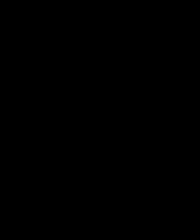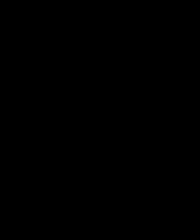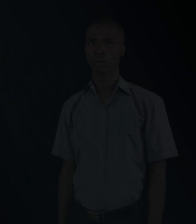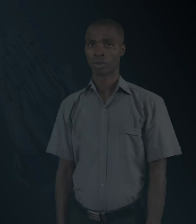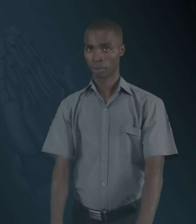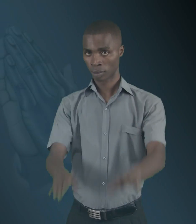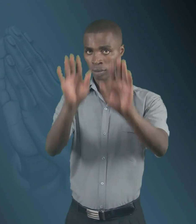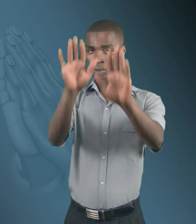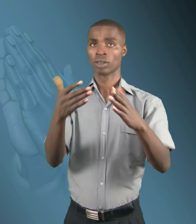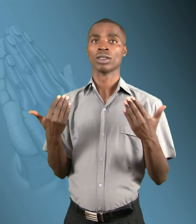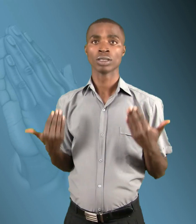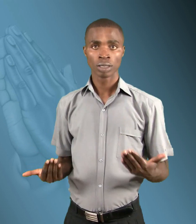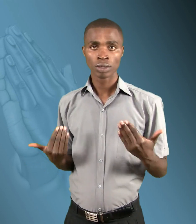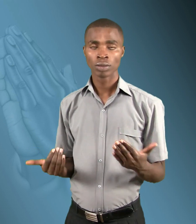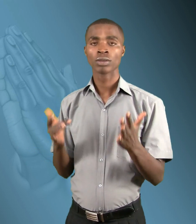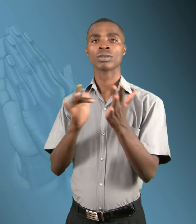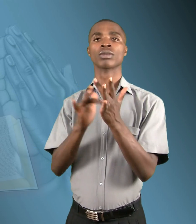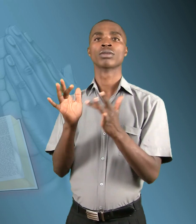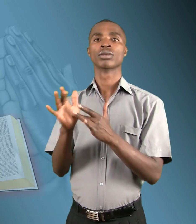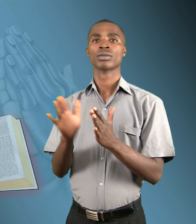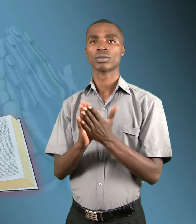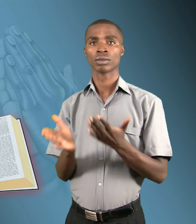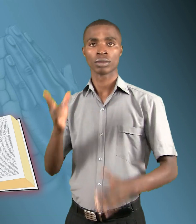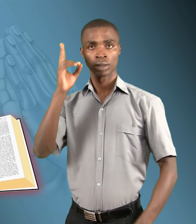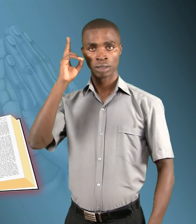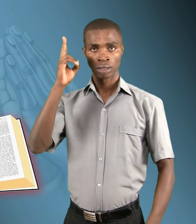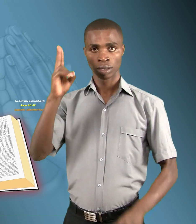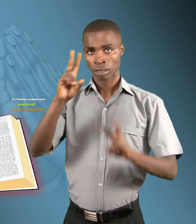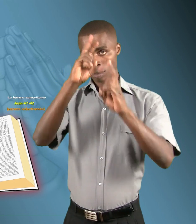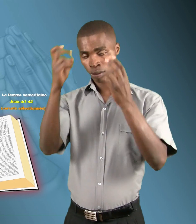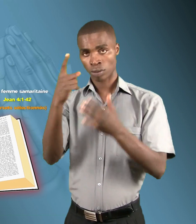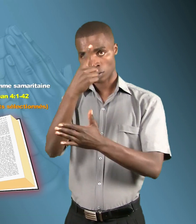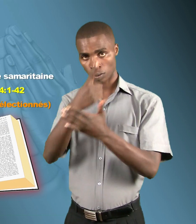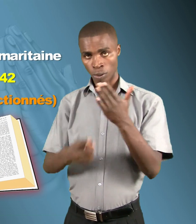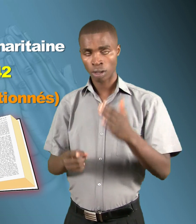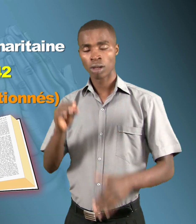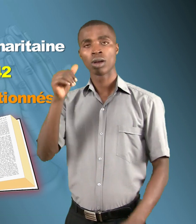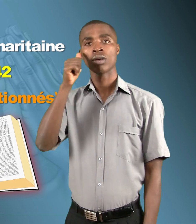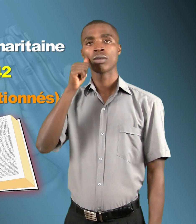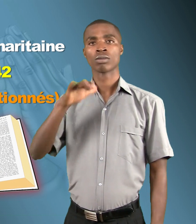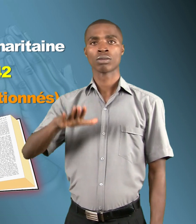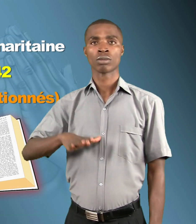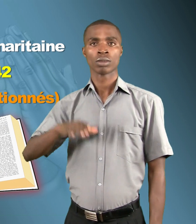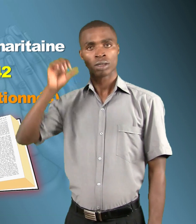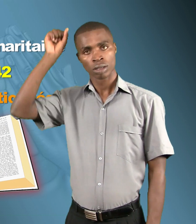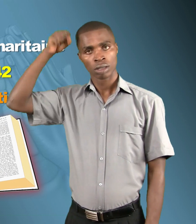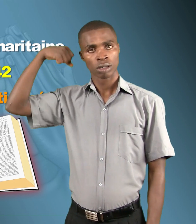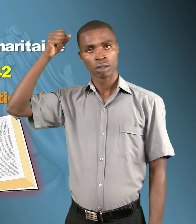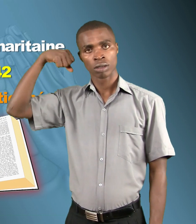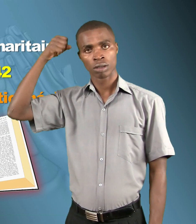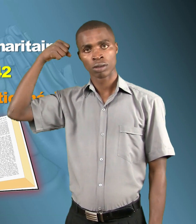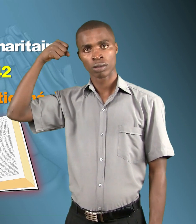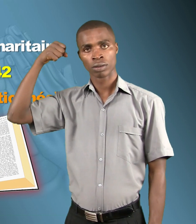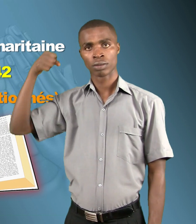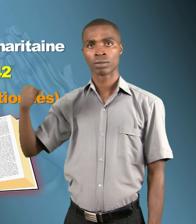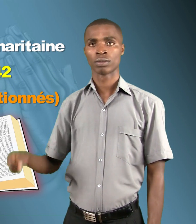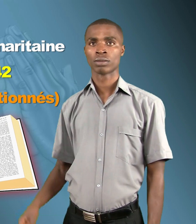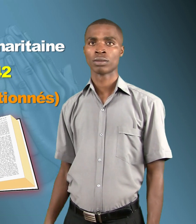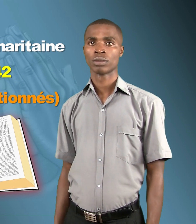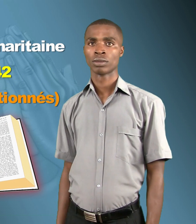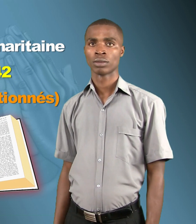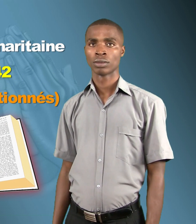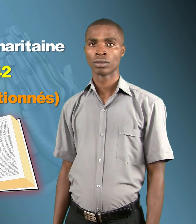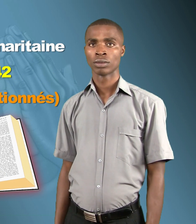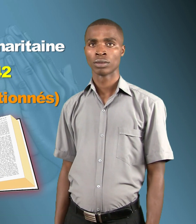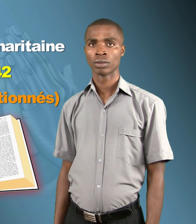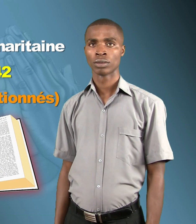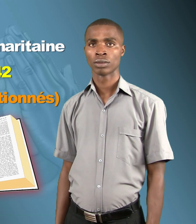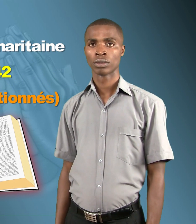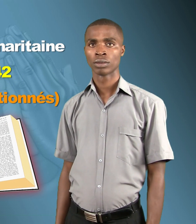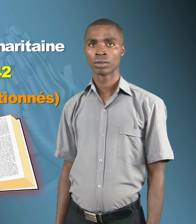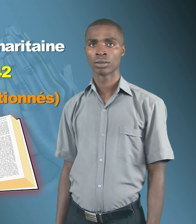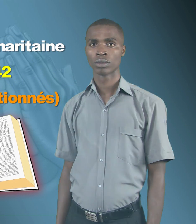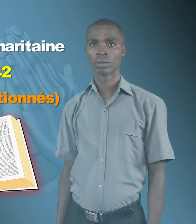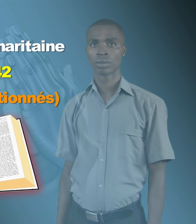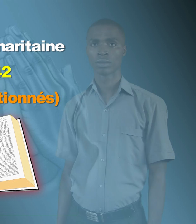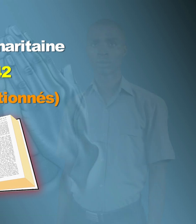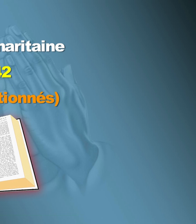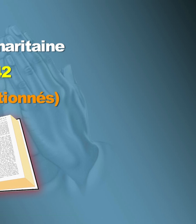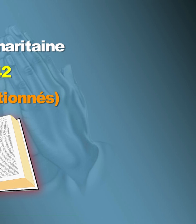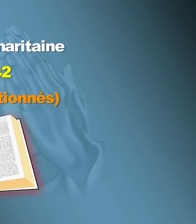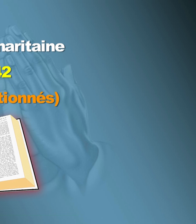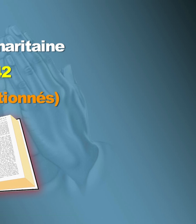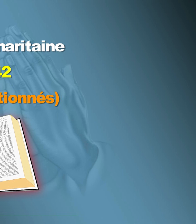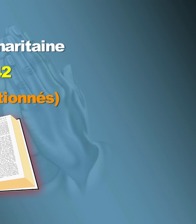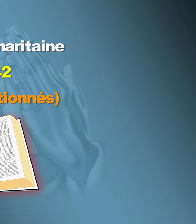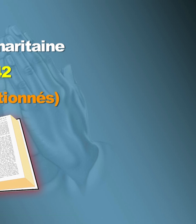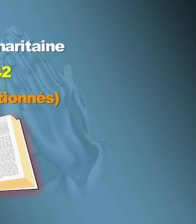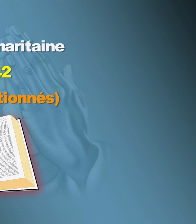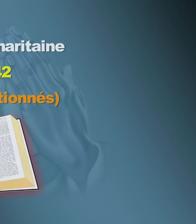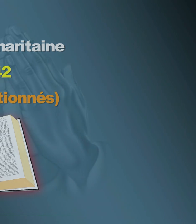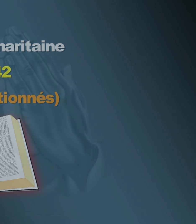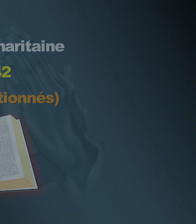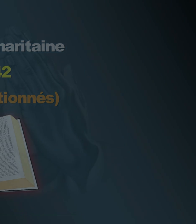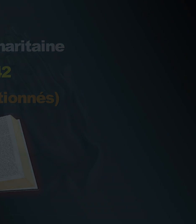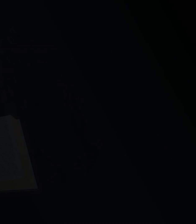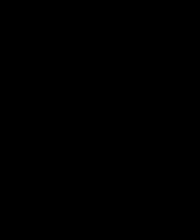The Samaritan woman